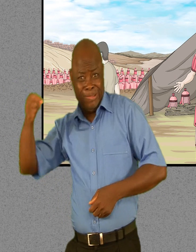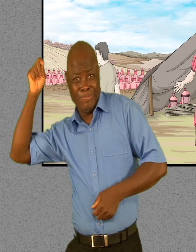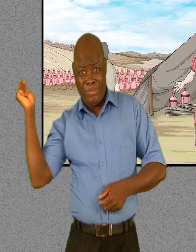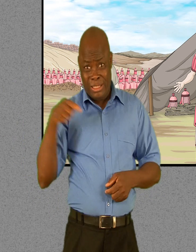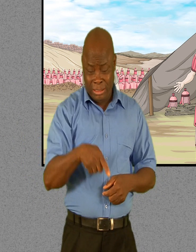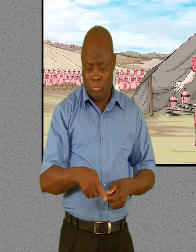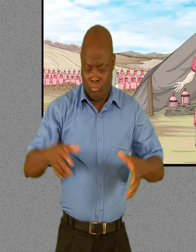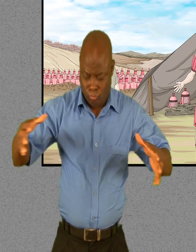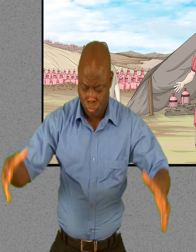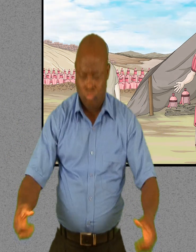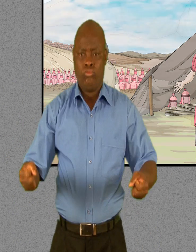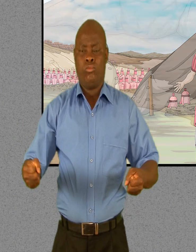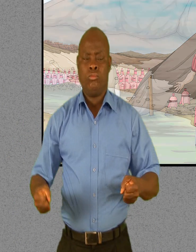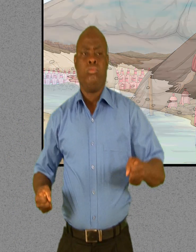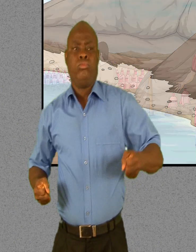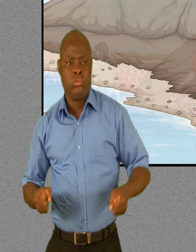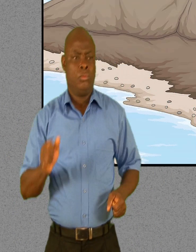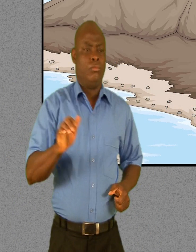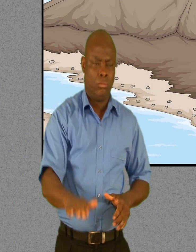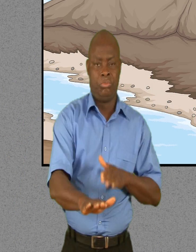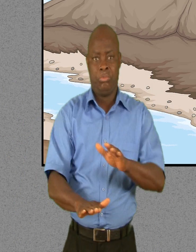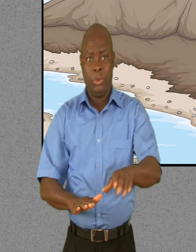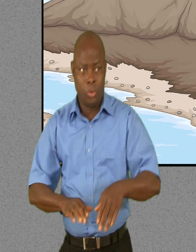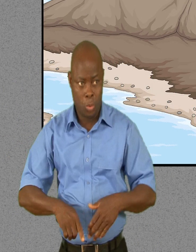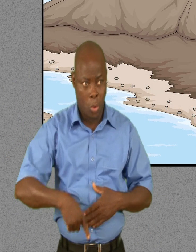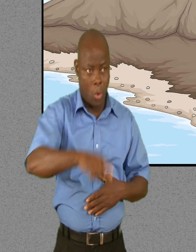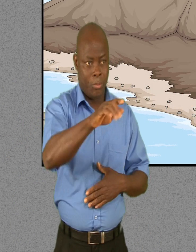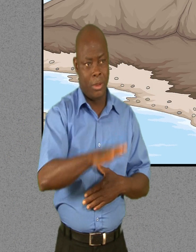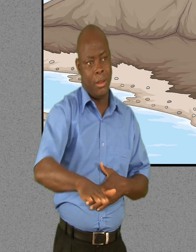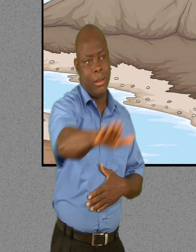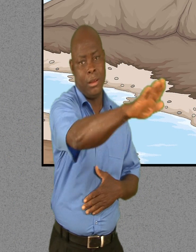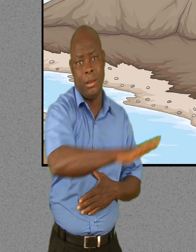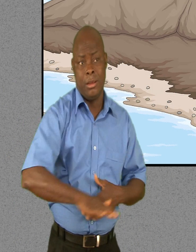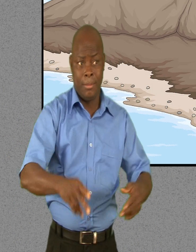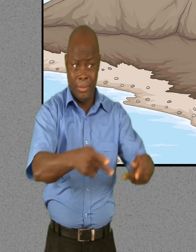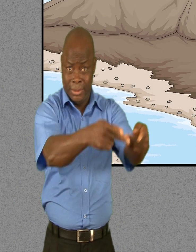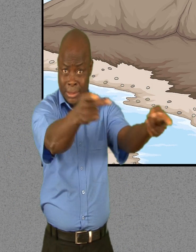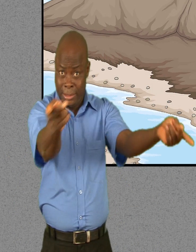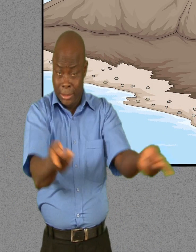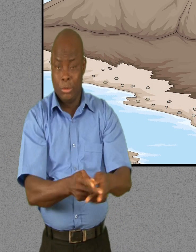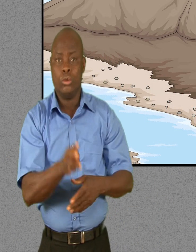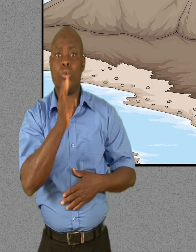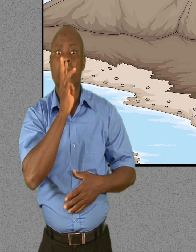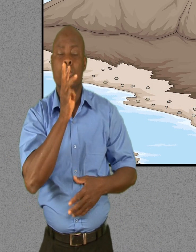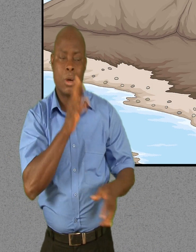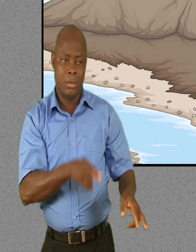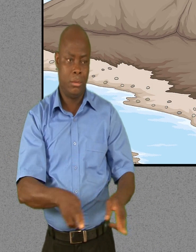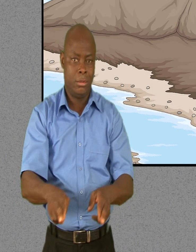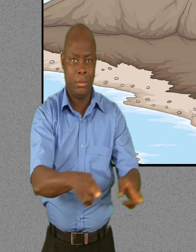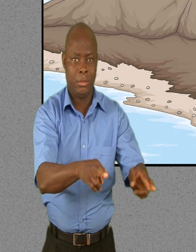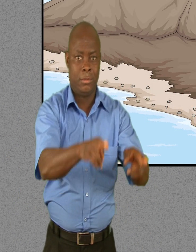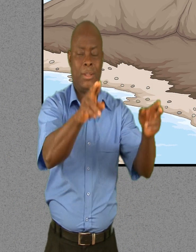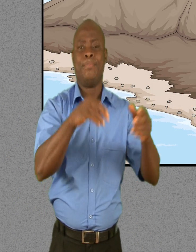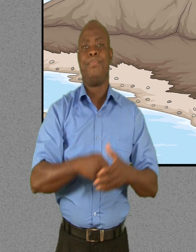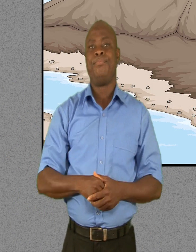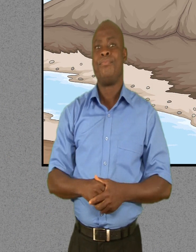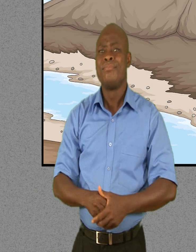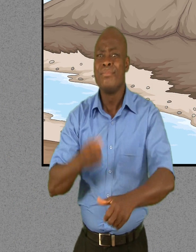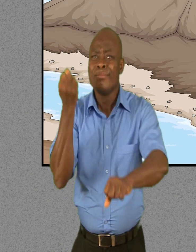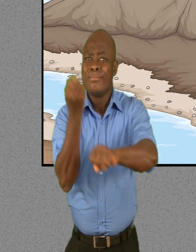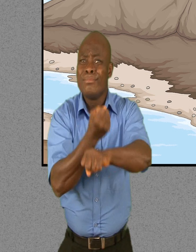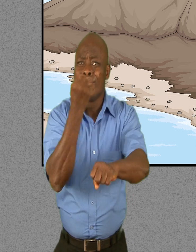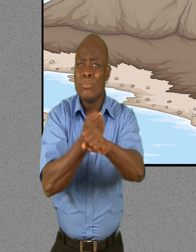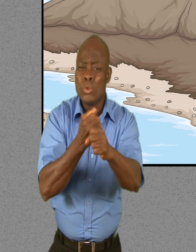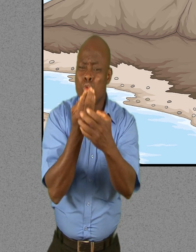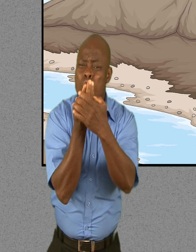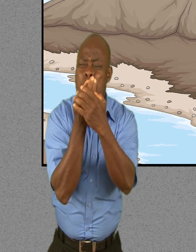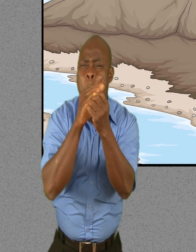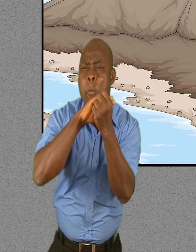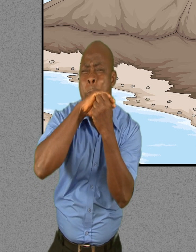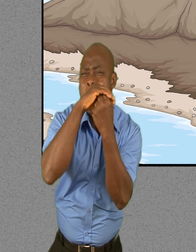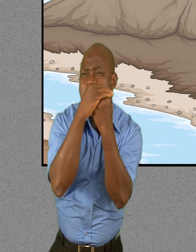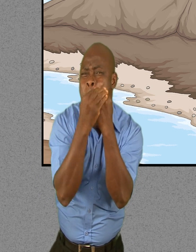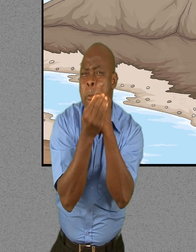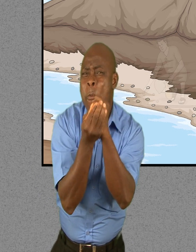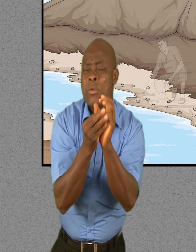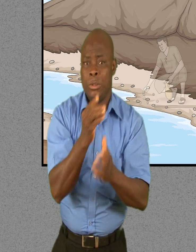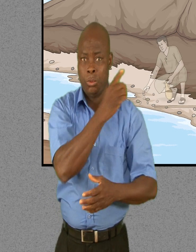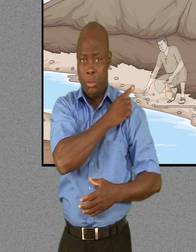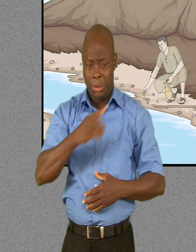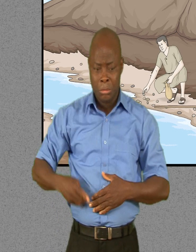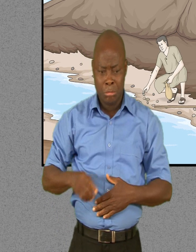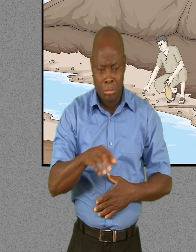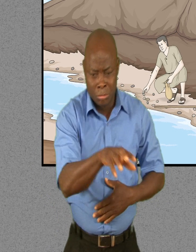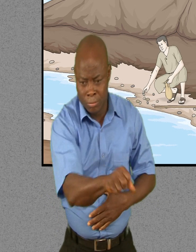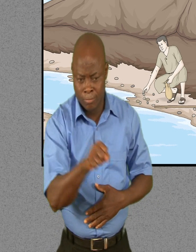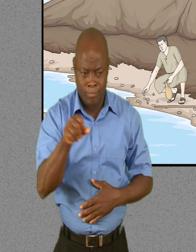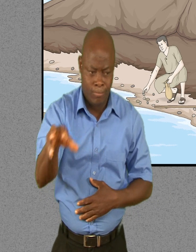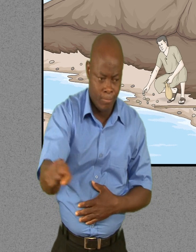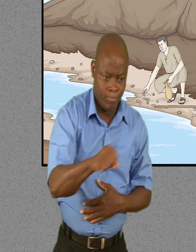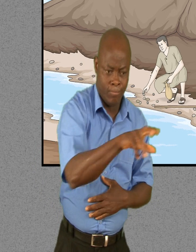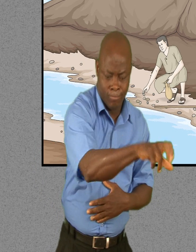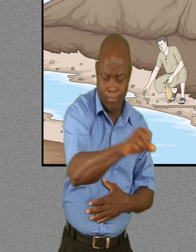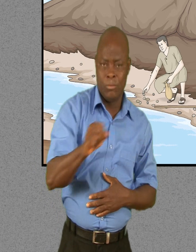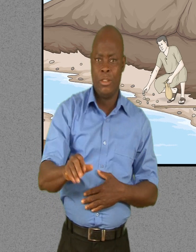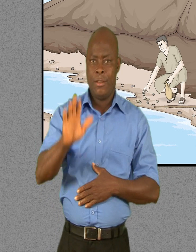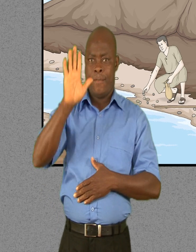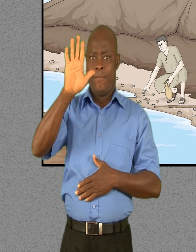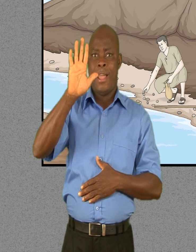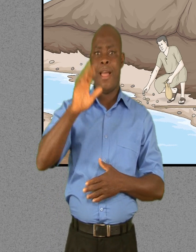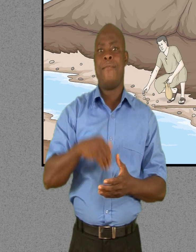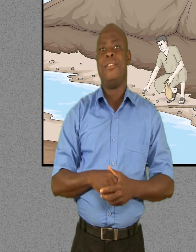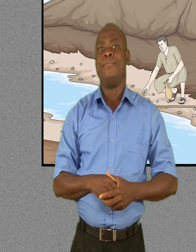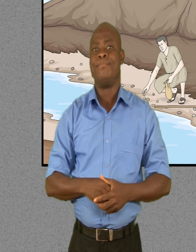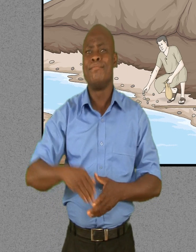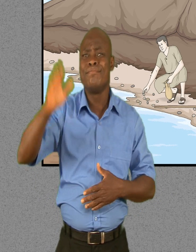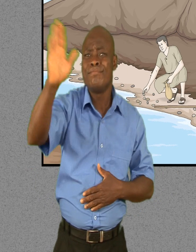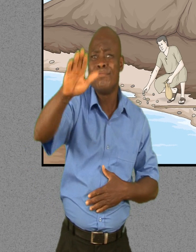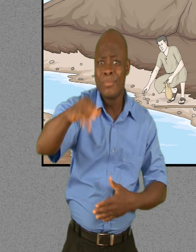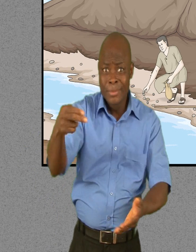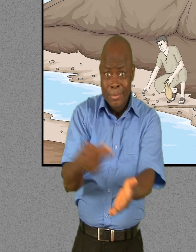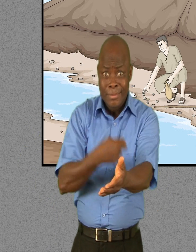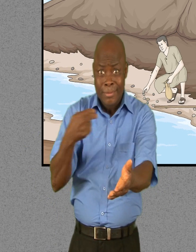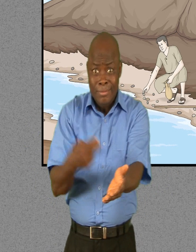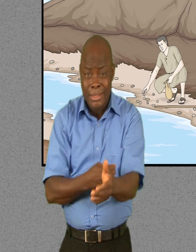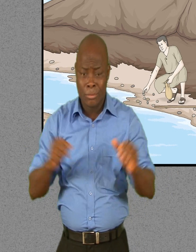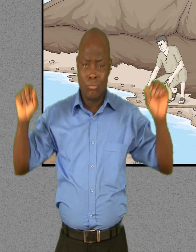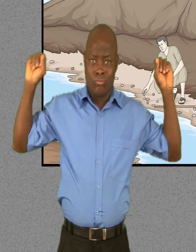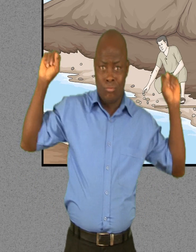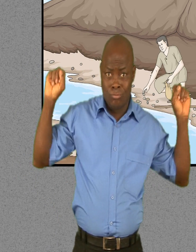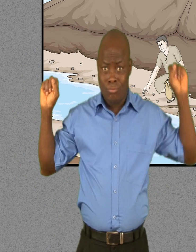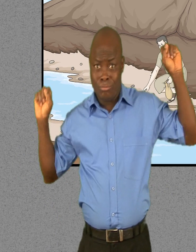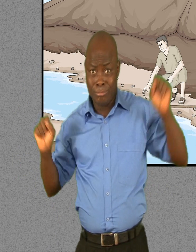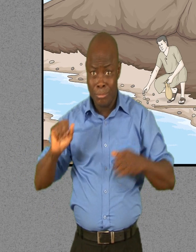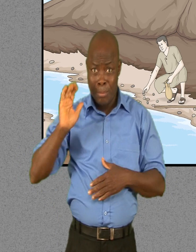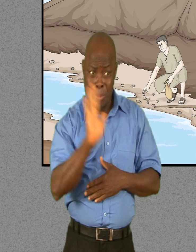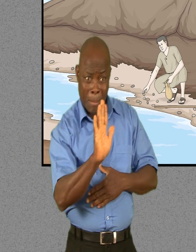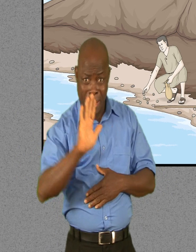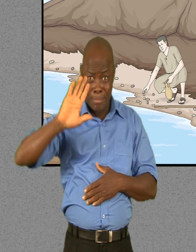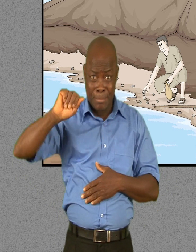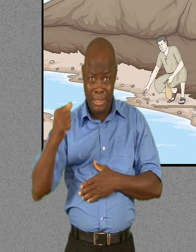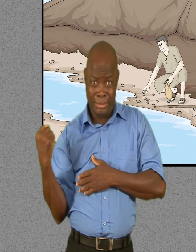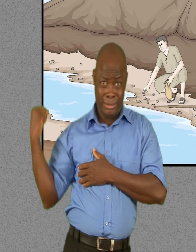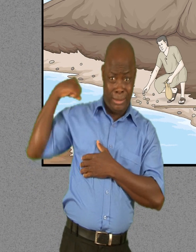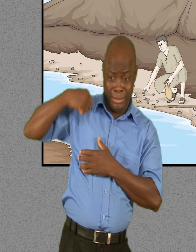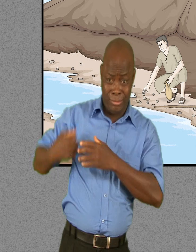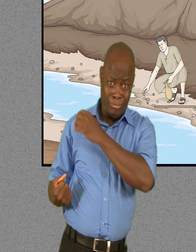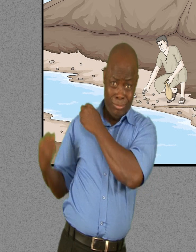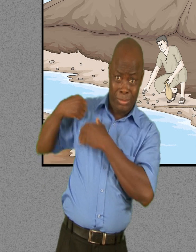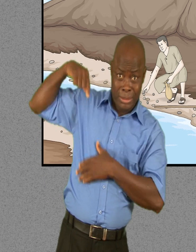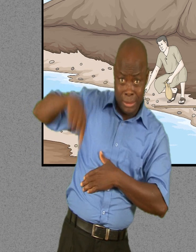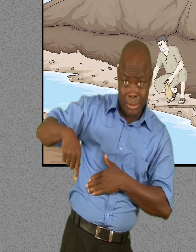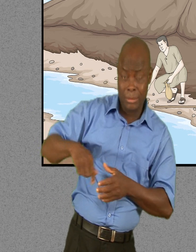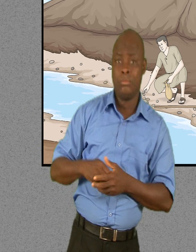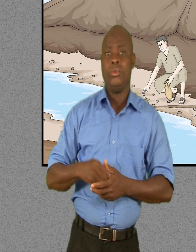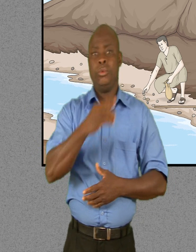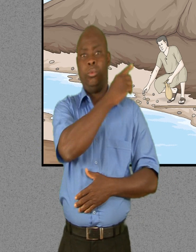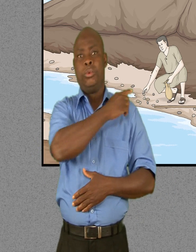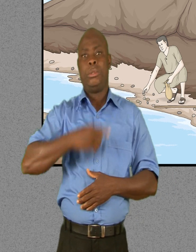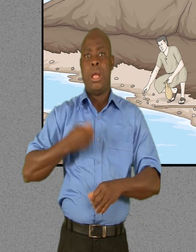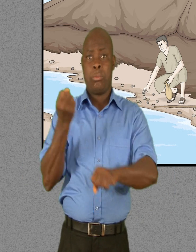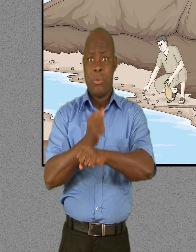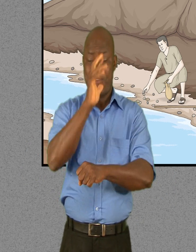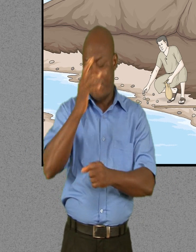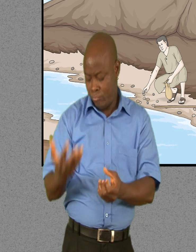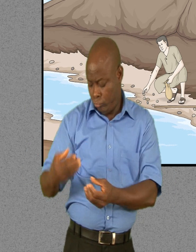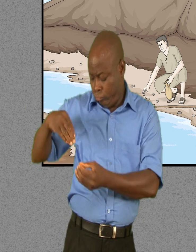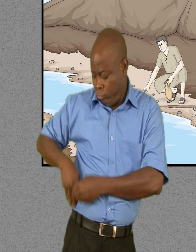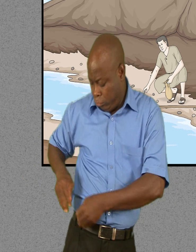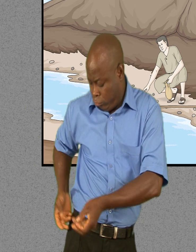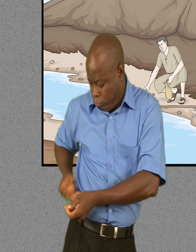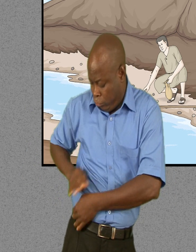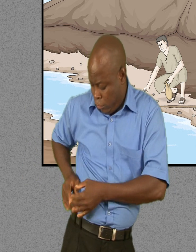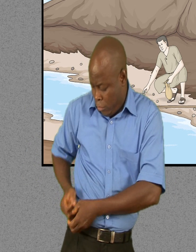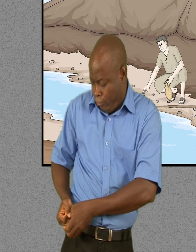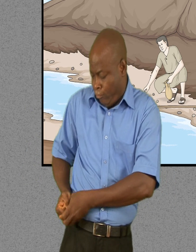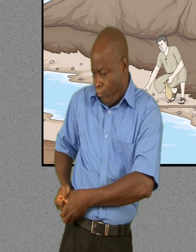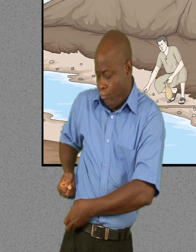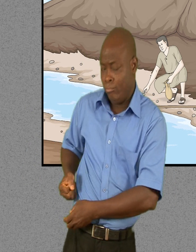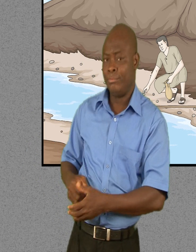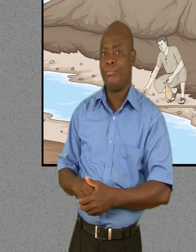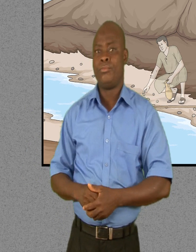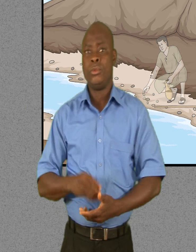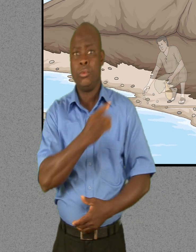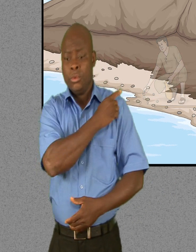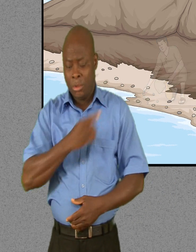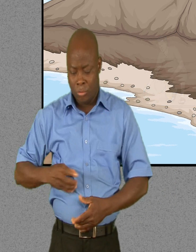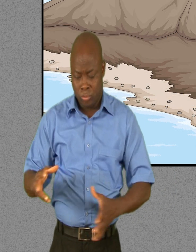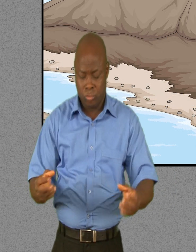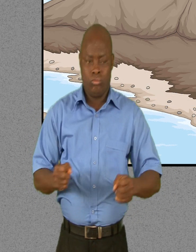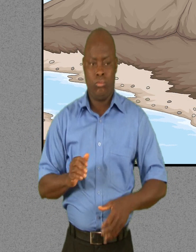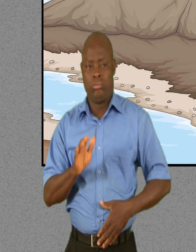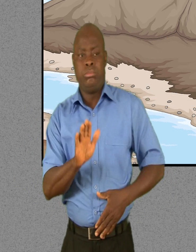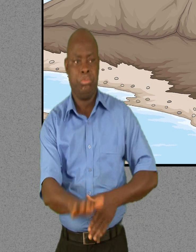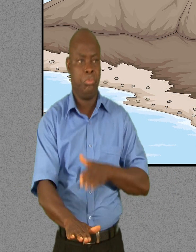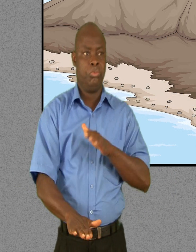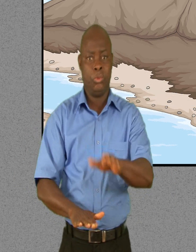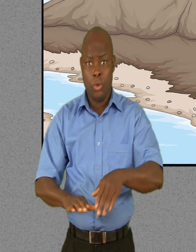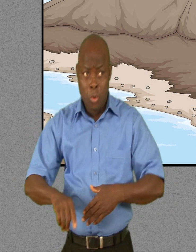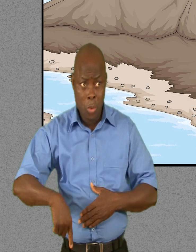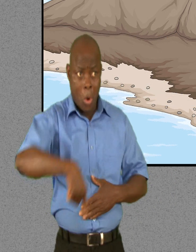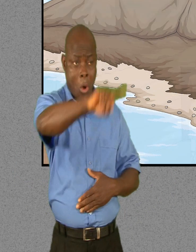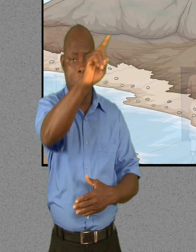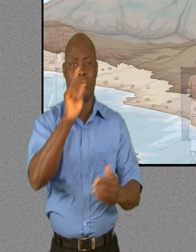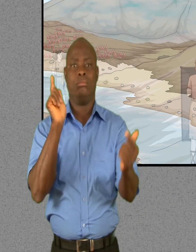And David took his staff in his hand, selected five smooth stones from the brook, and put them in the pouch of his shepherd’s bag.